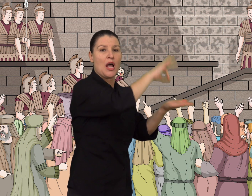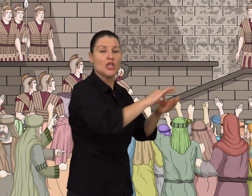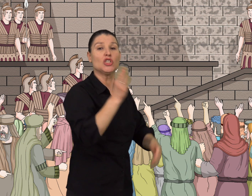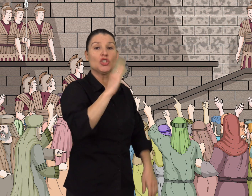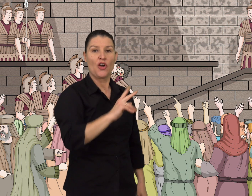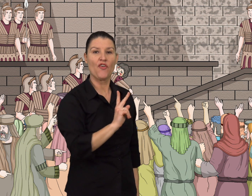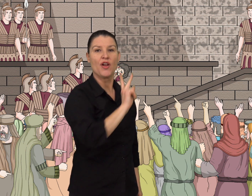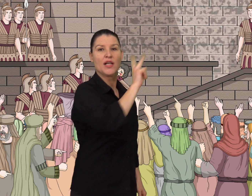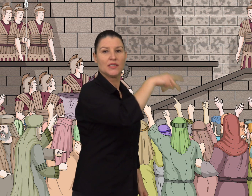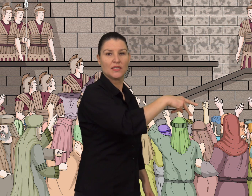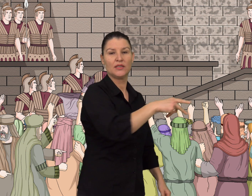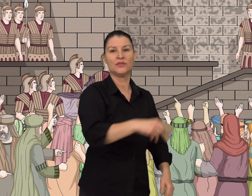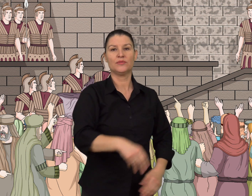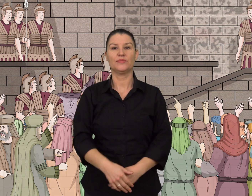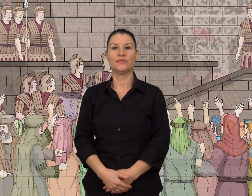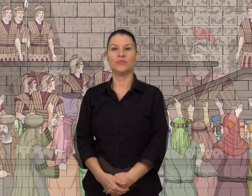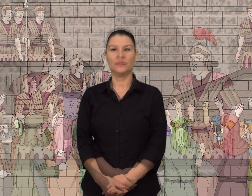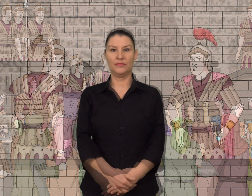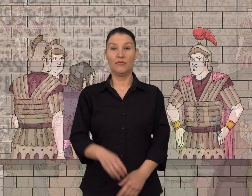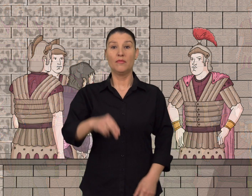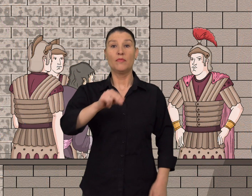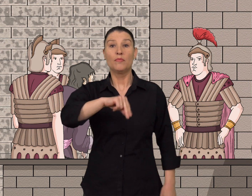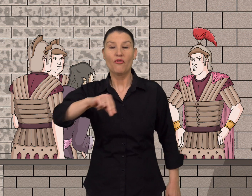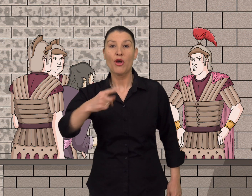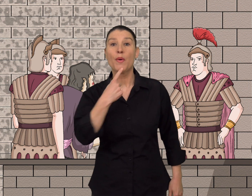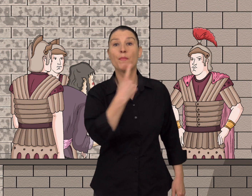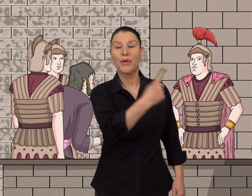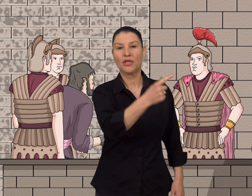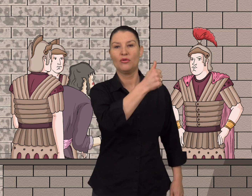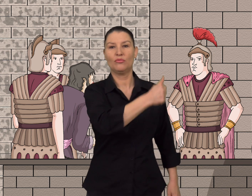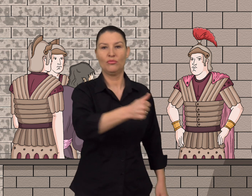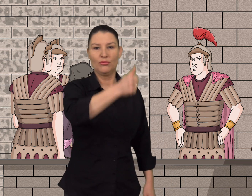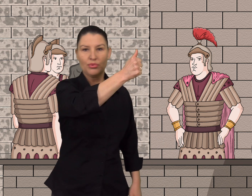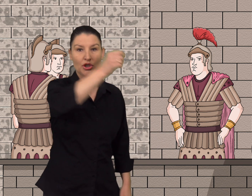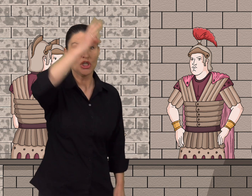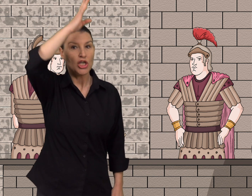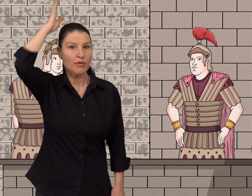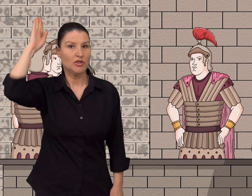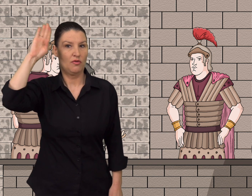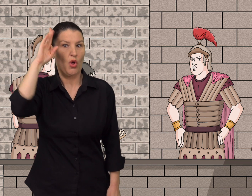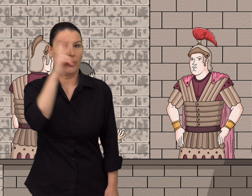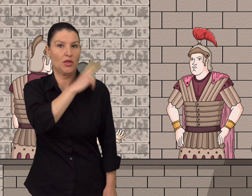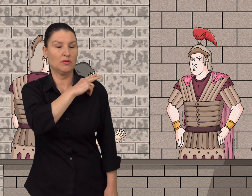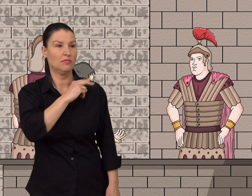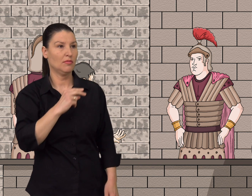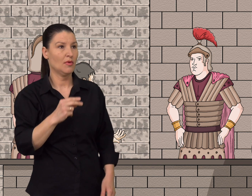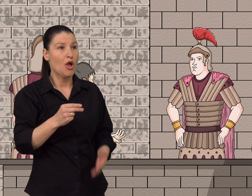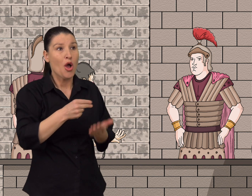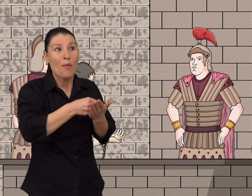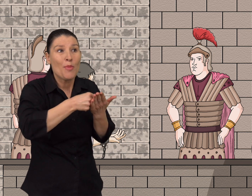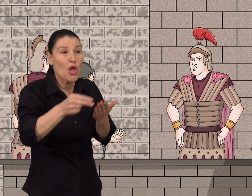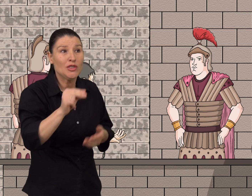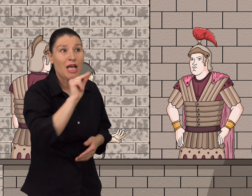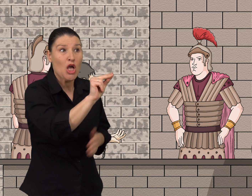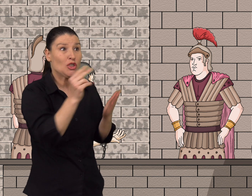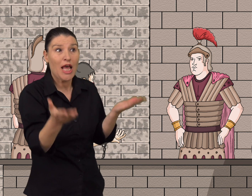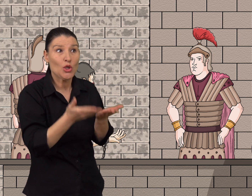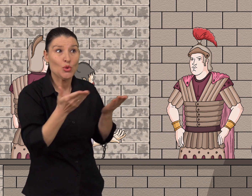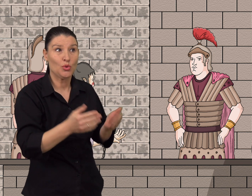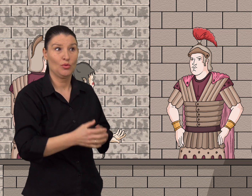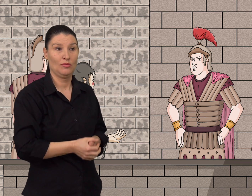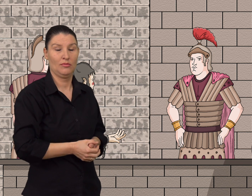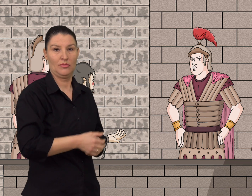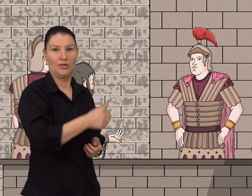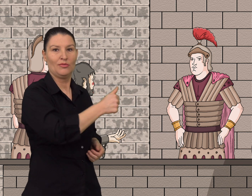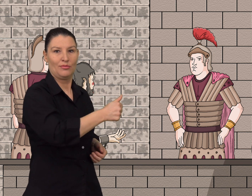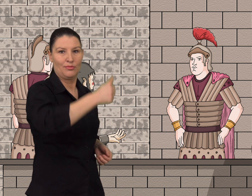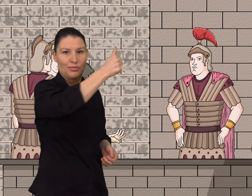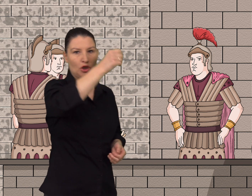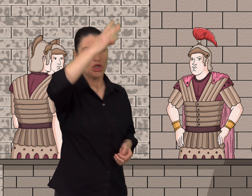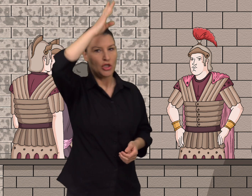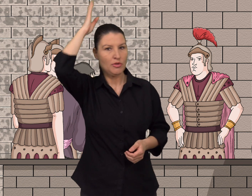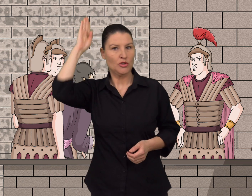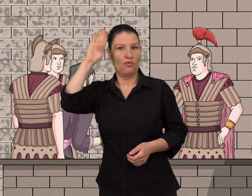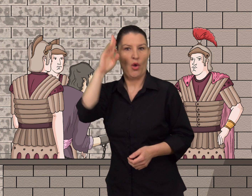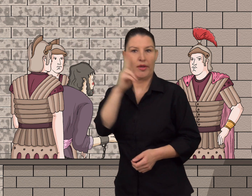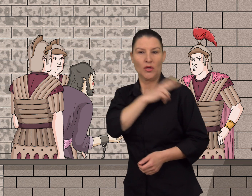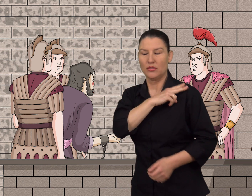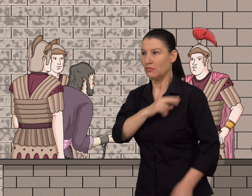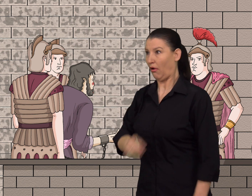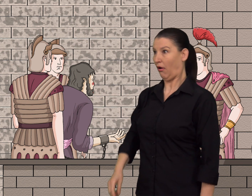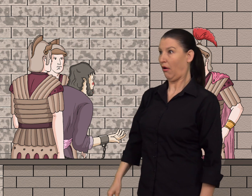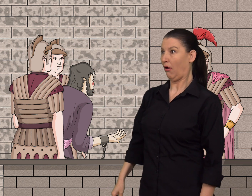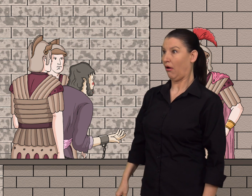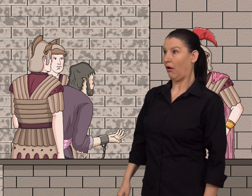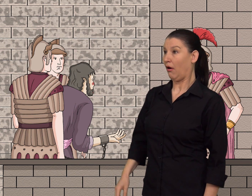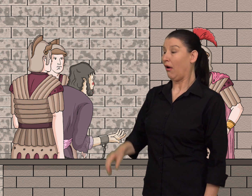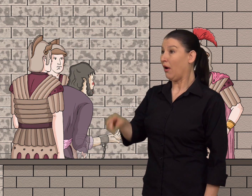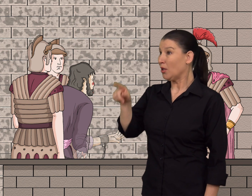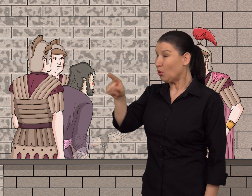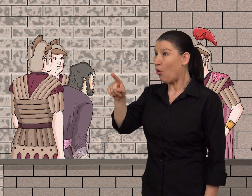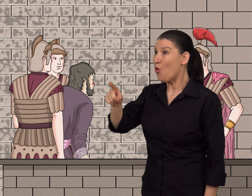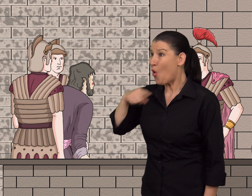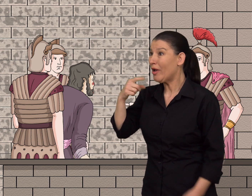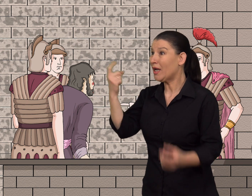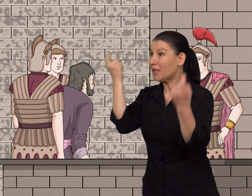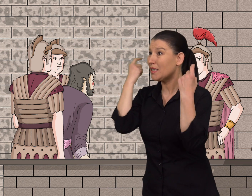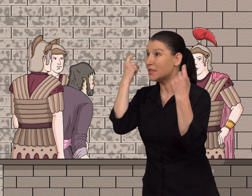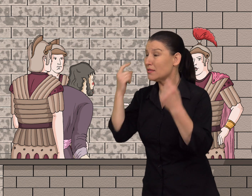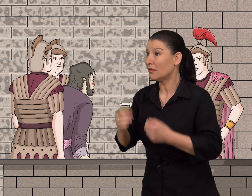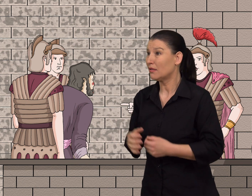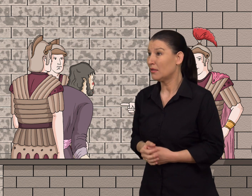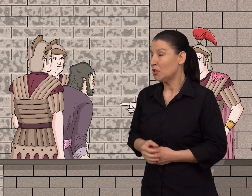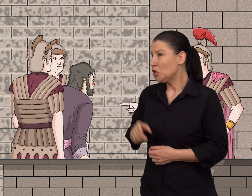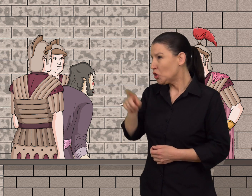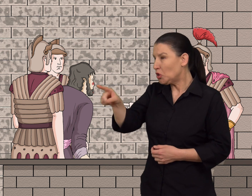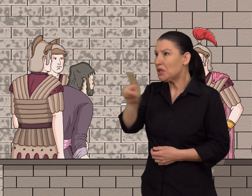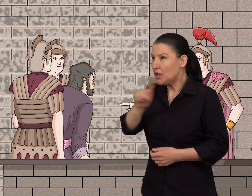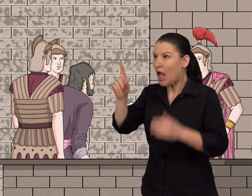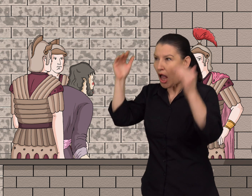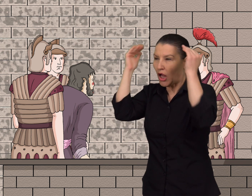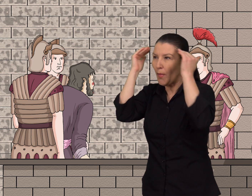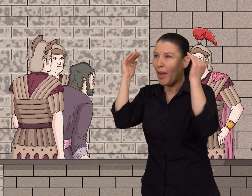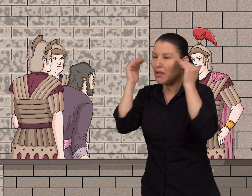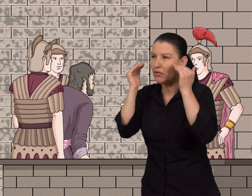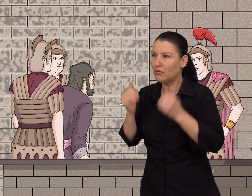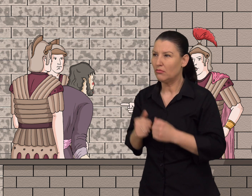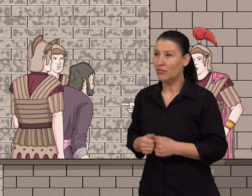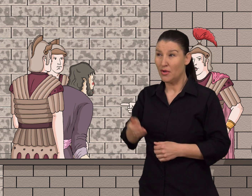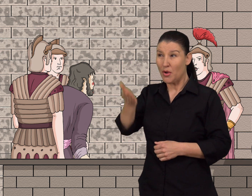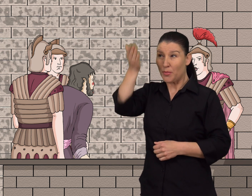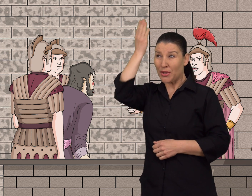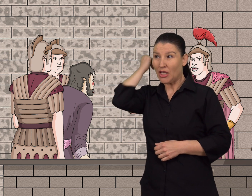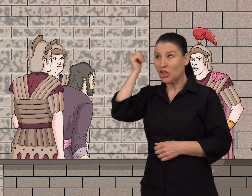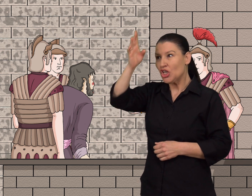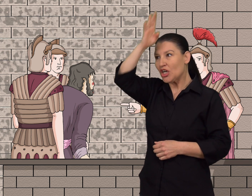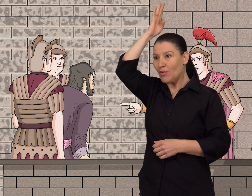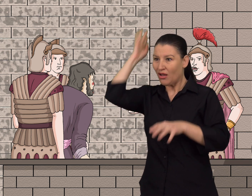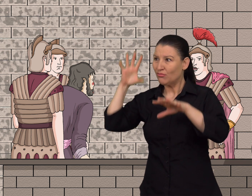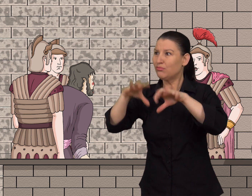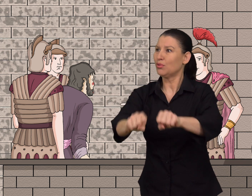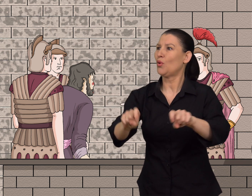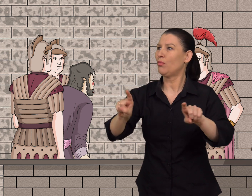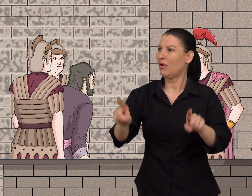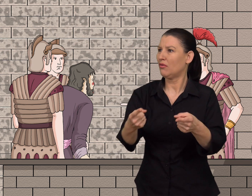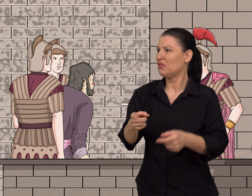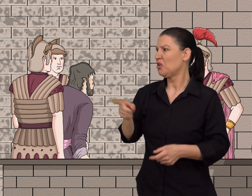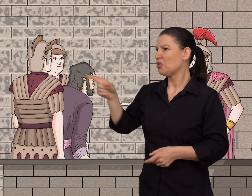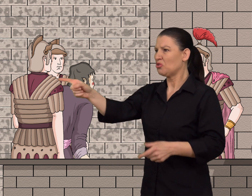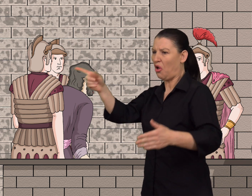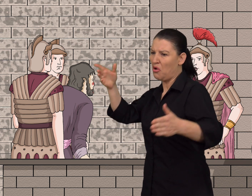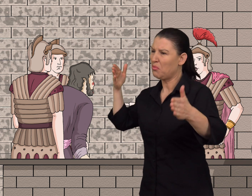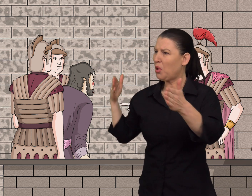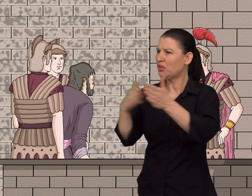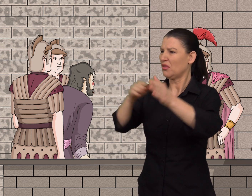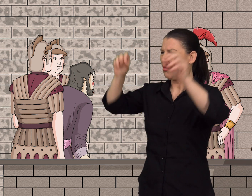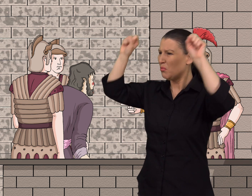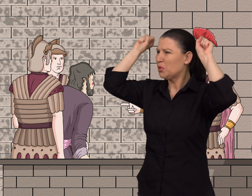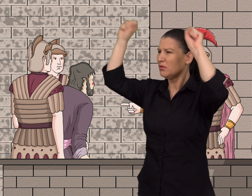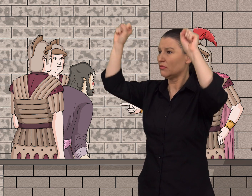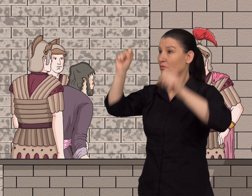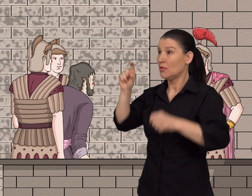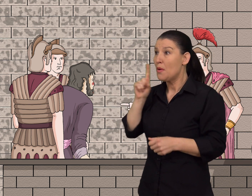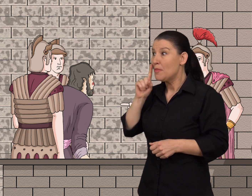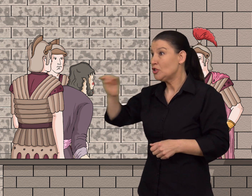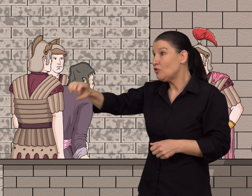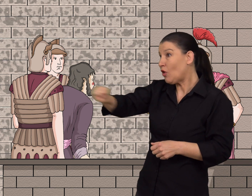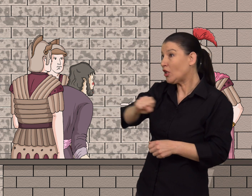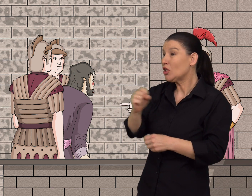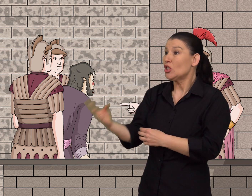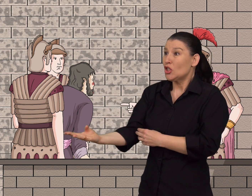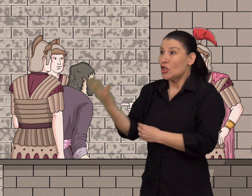As they were about to take Paul into the barracks, he asked the commander, “May I say something to you?” “Do you speak Greek?” he replied.